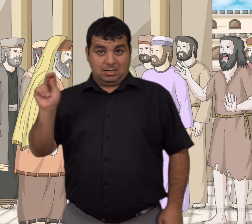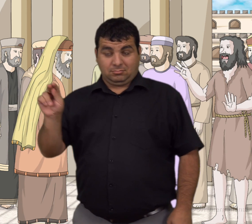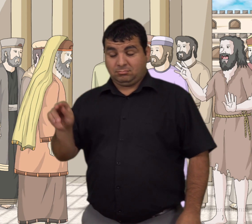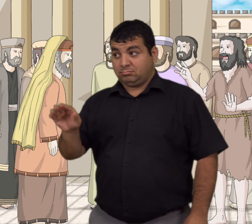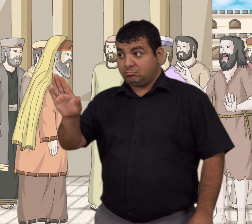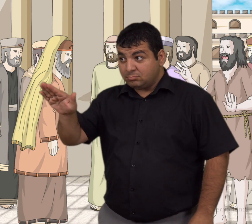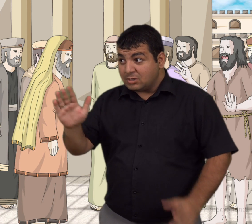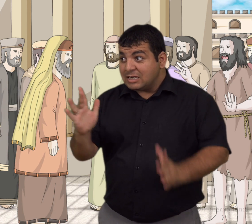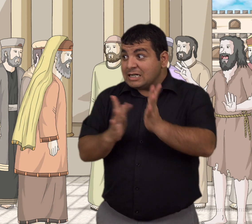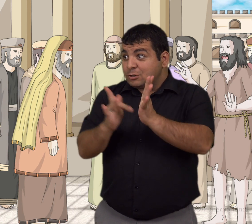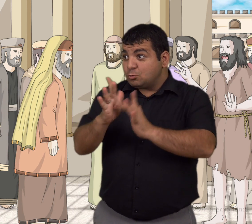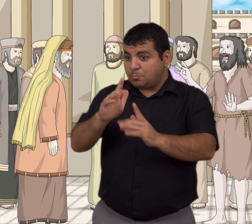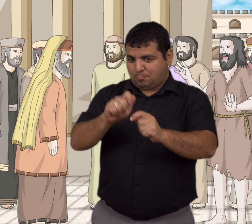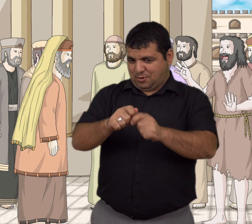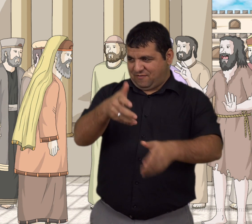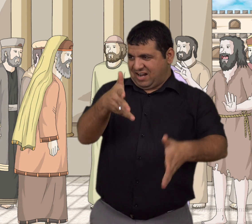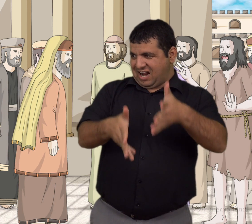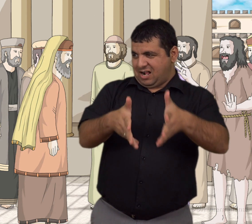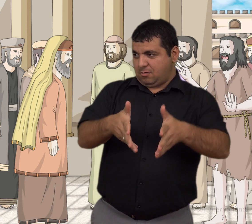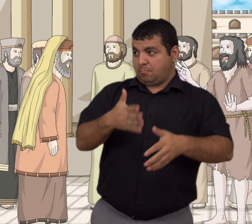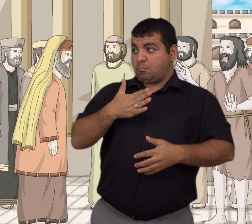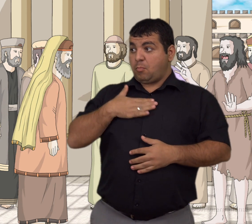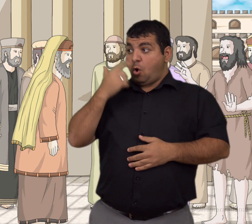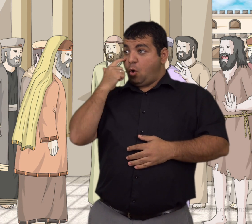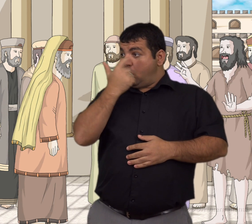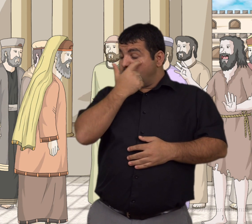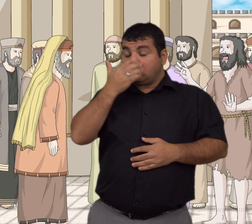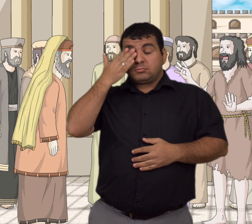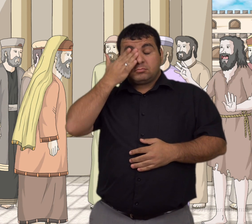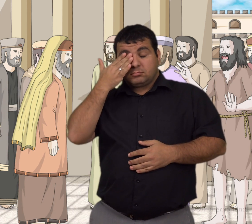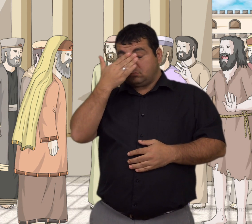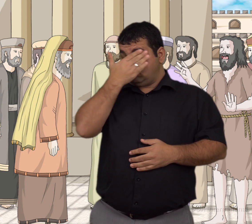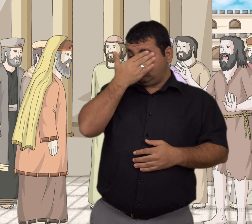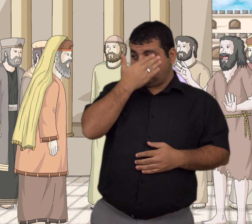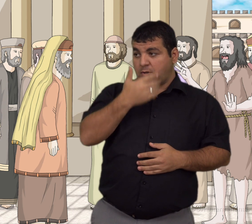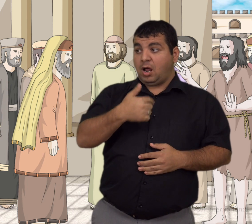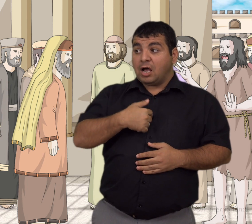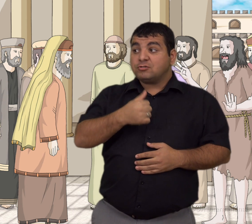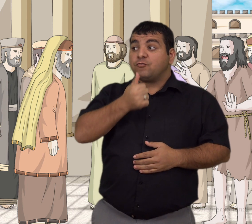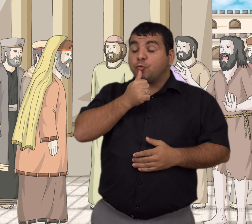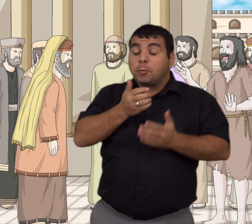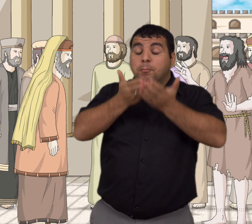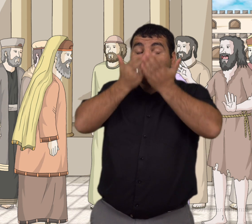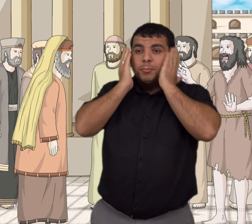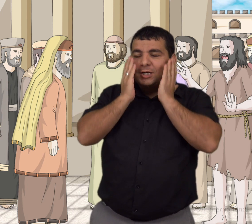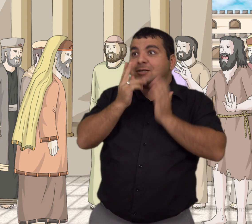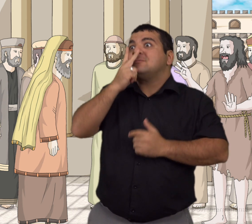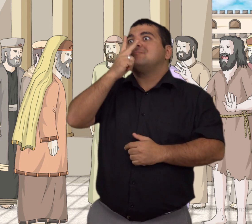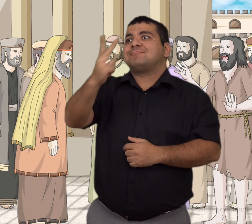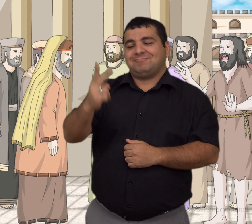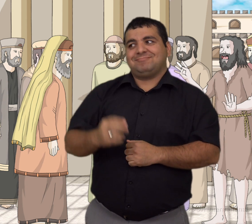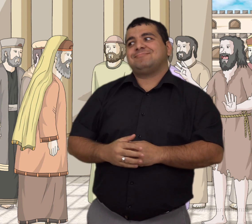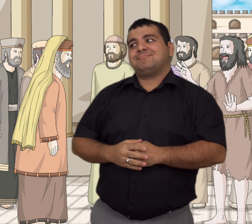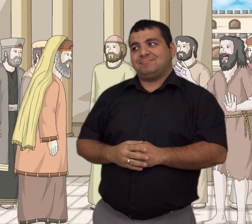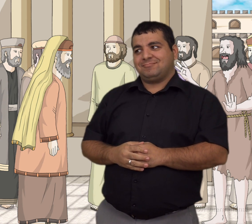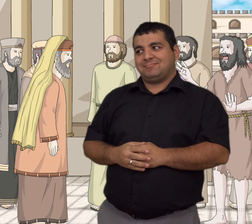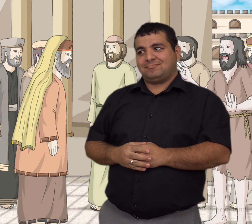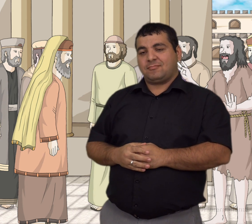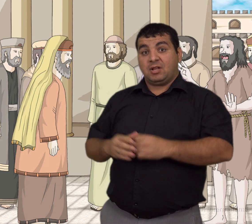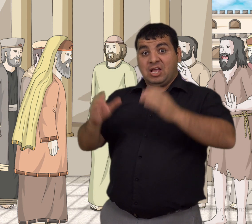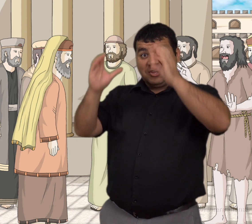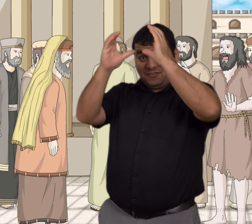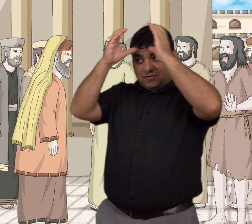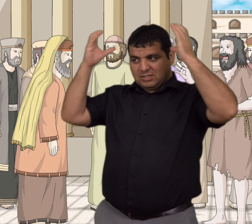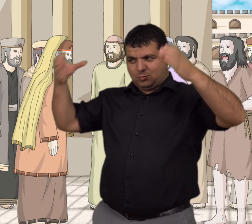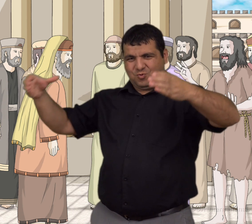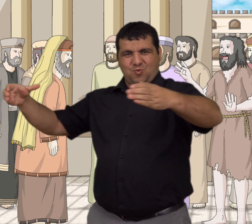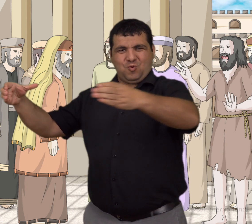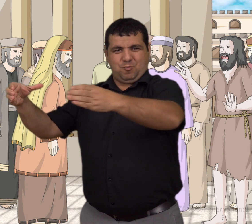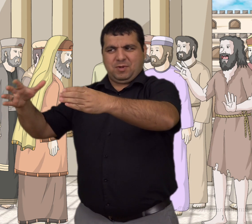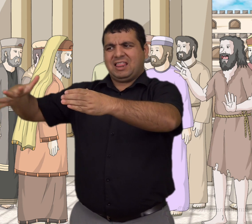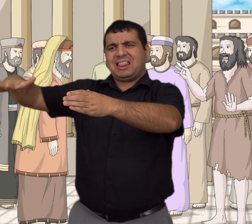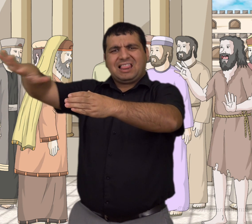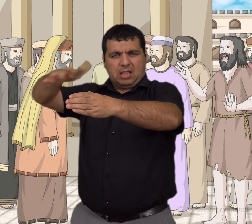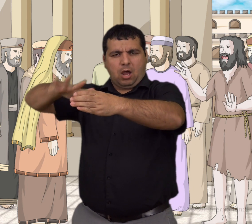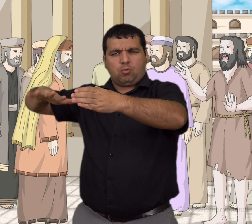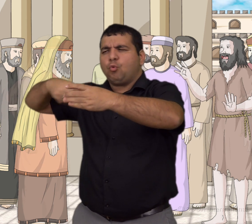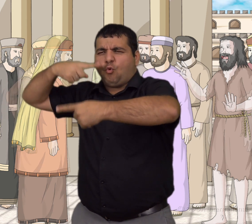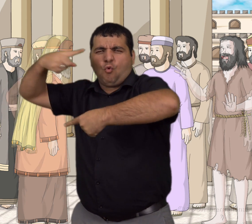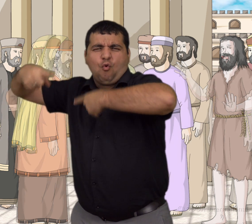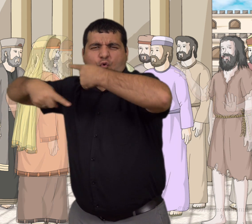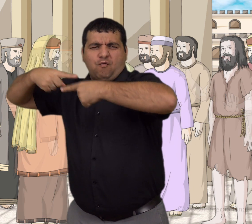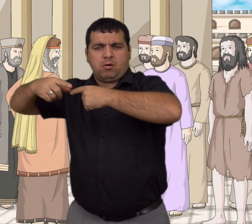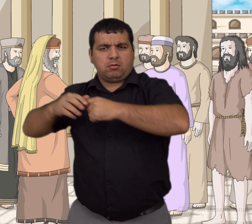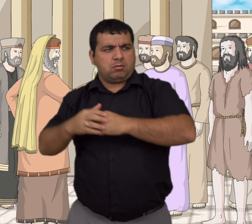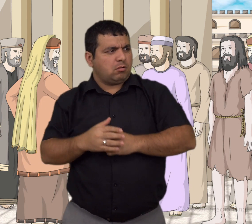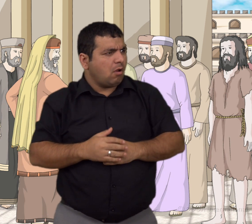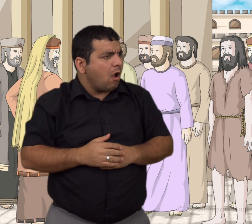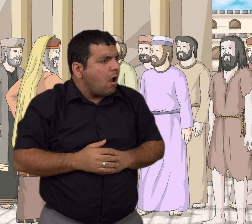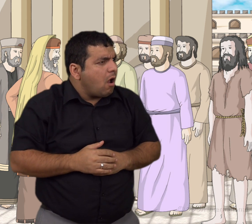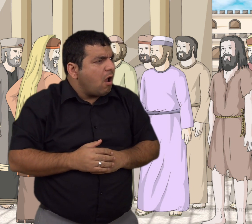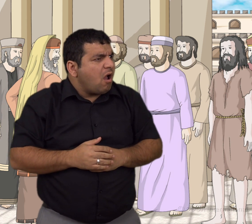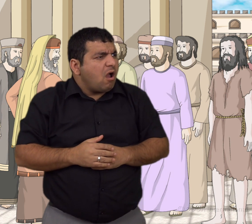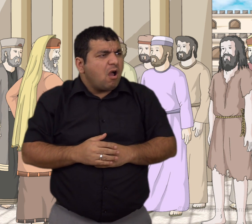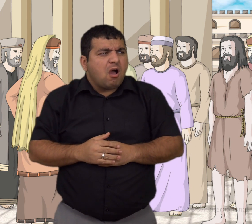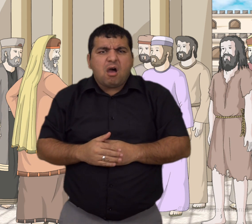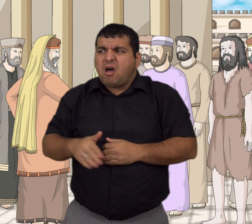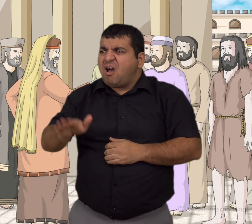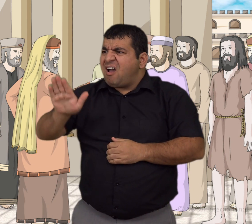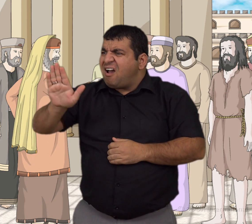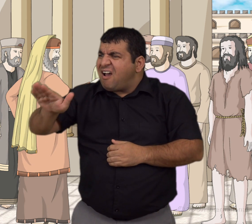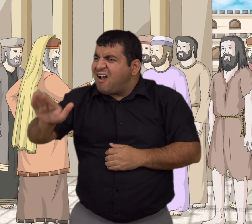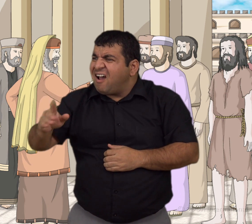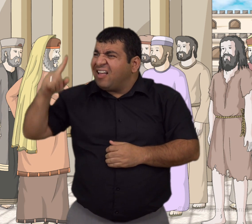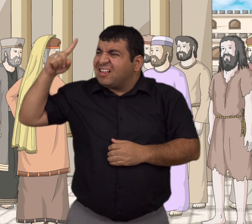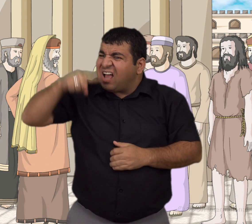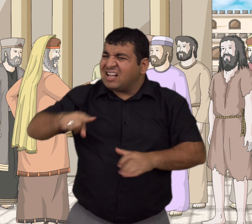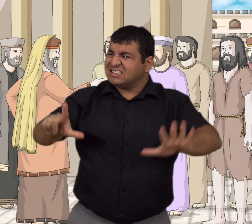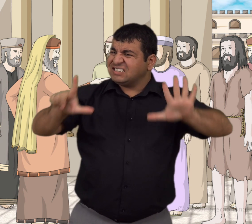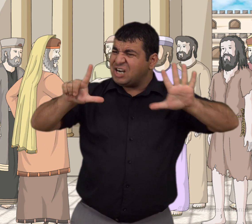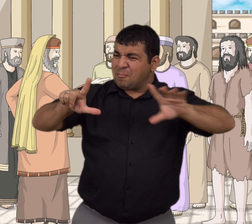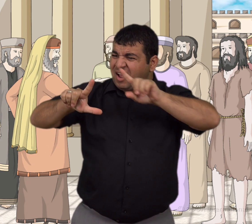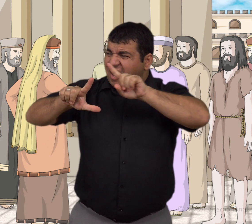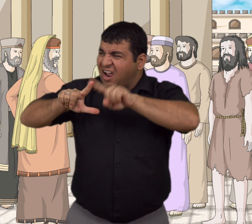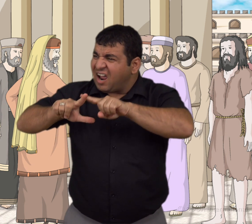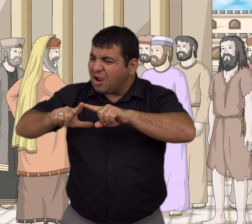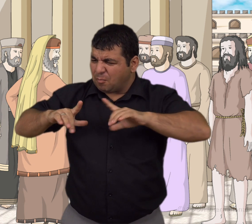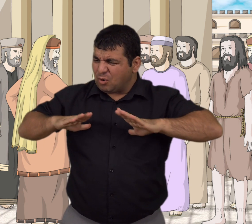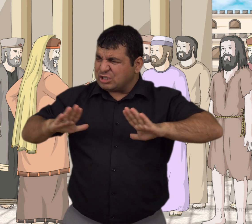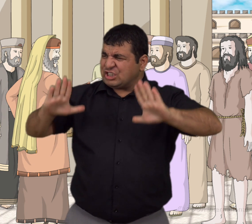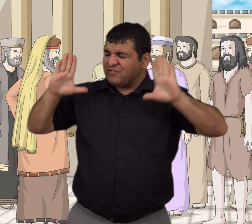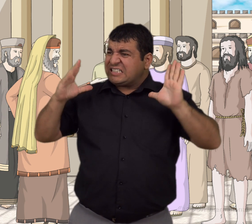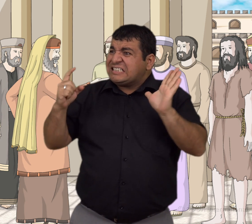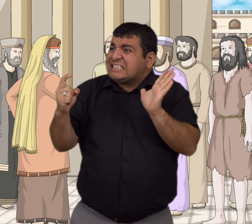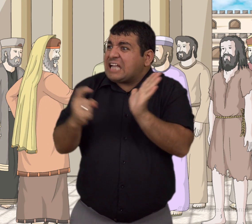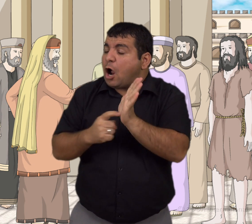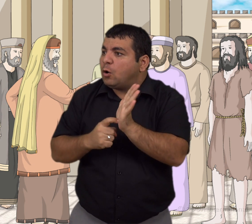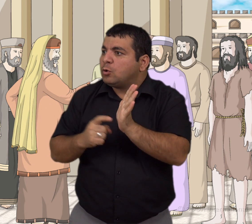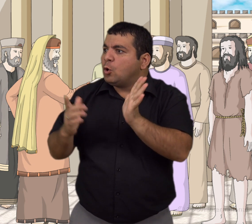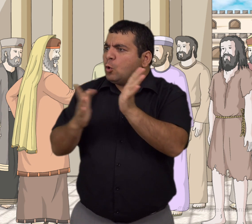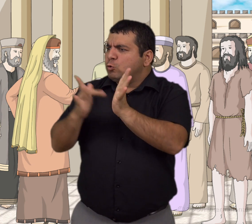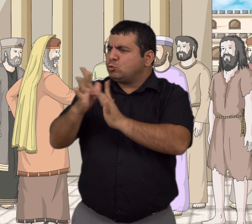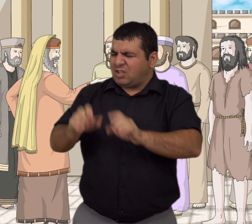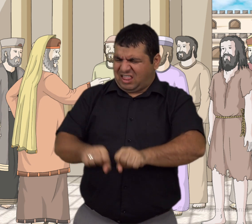The man answered, “He put mud on my eyes, and I washed, and now I can see.”